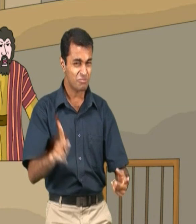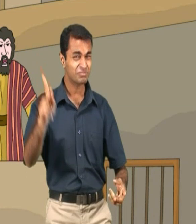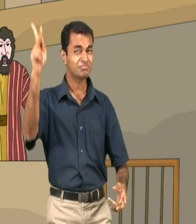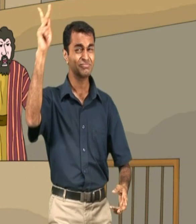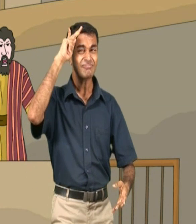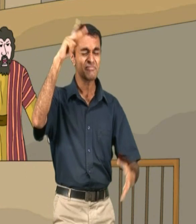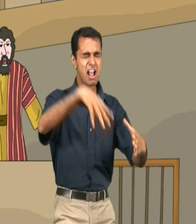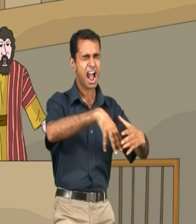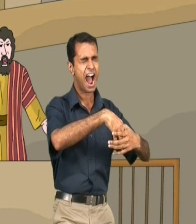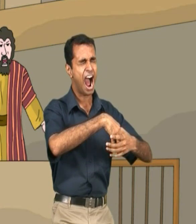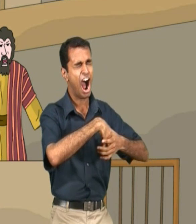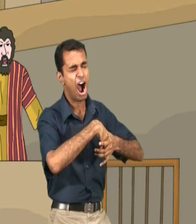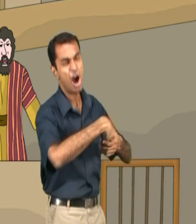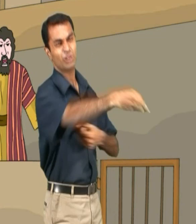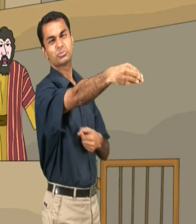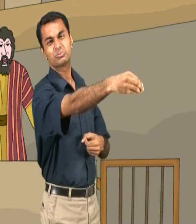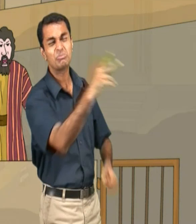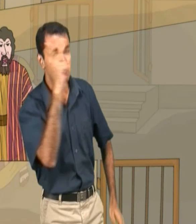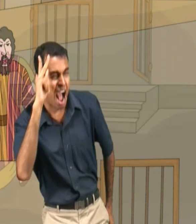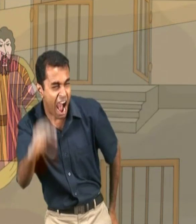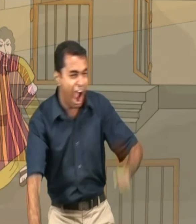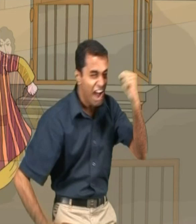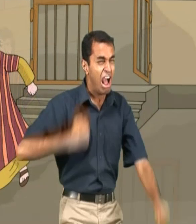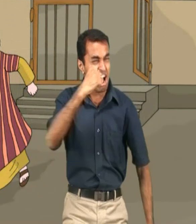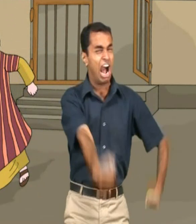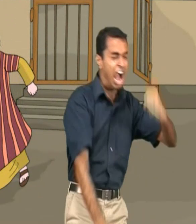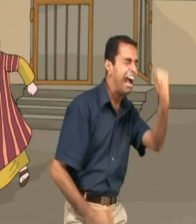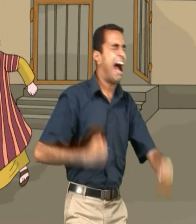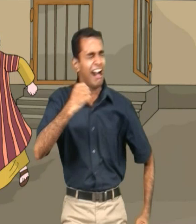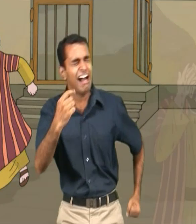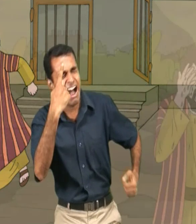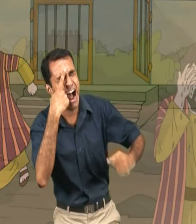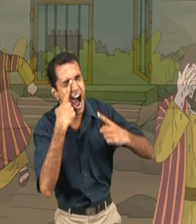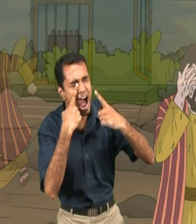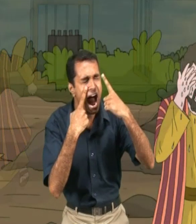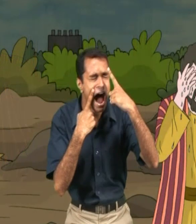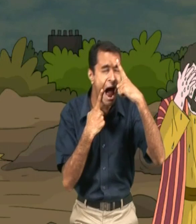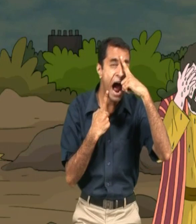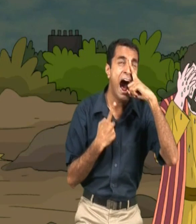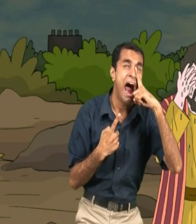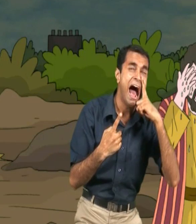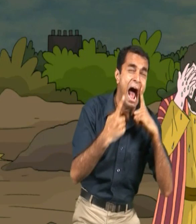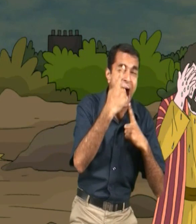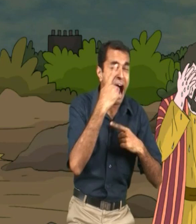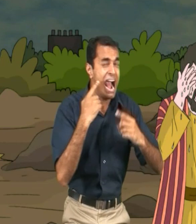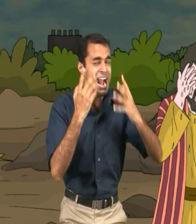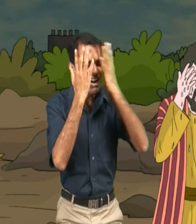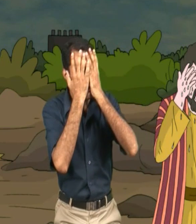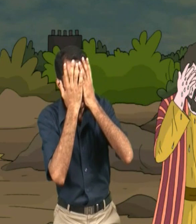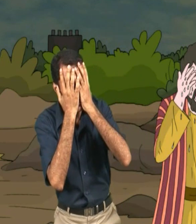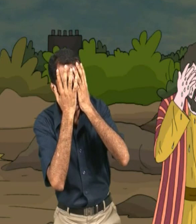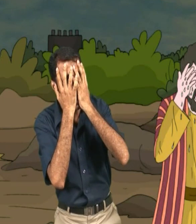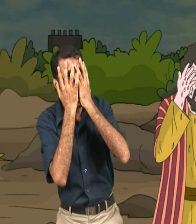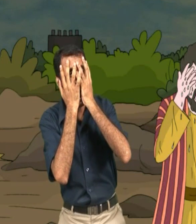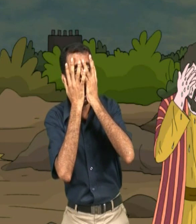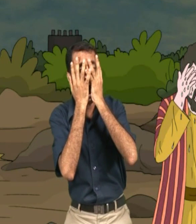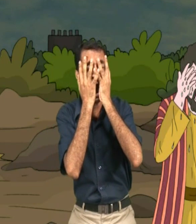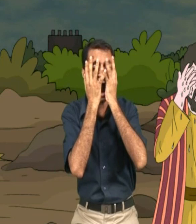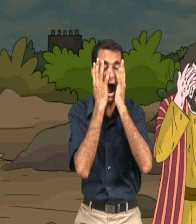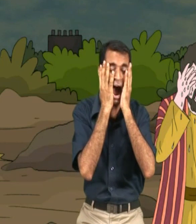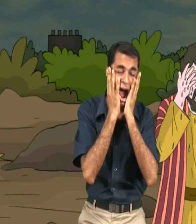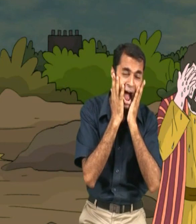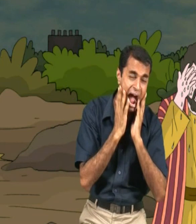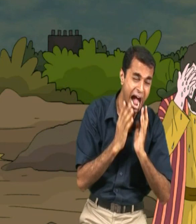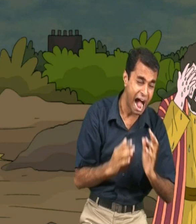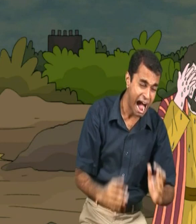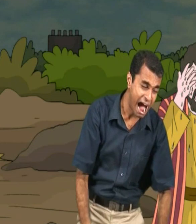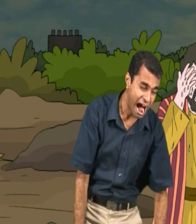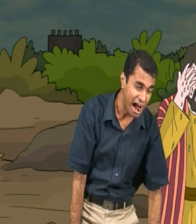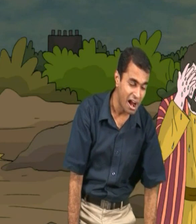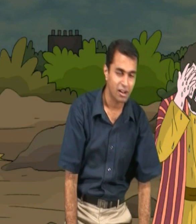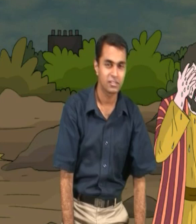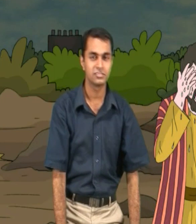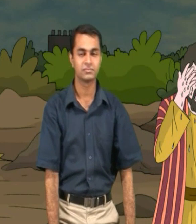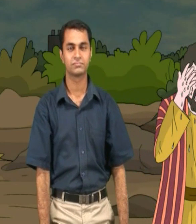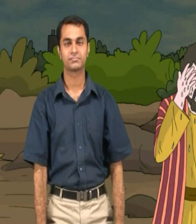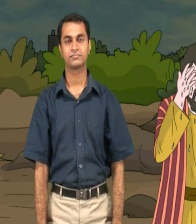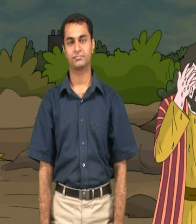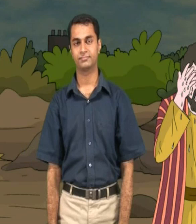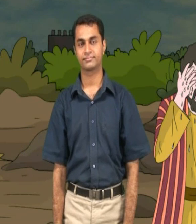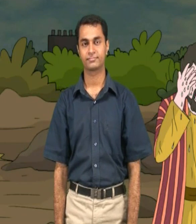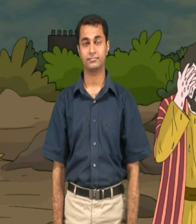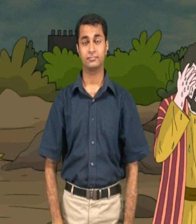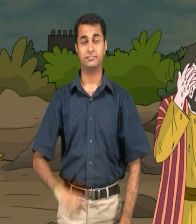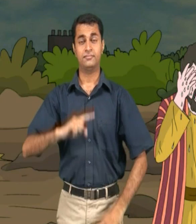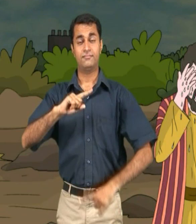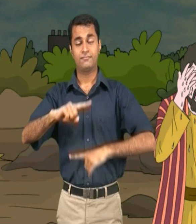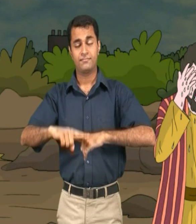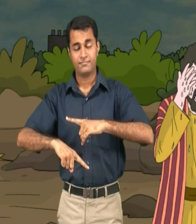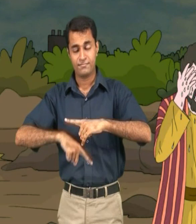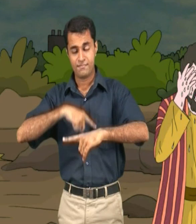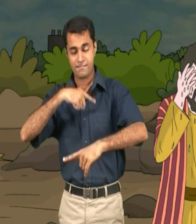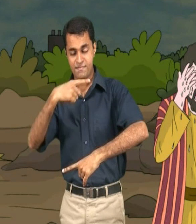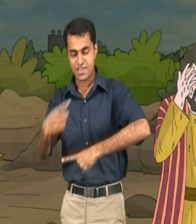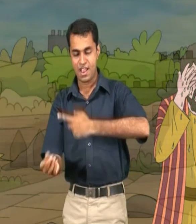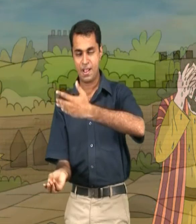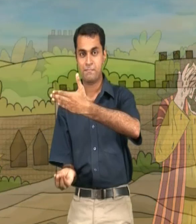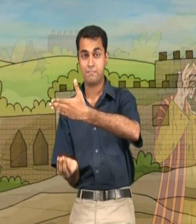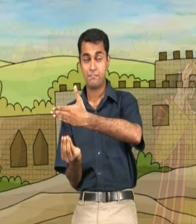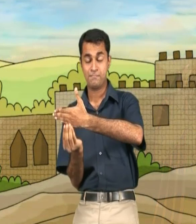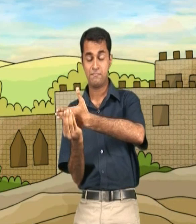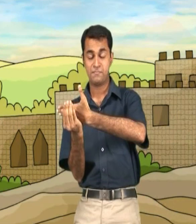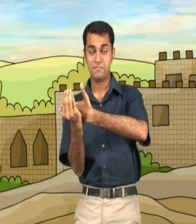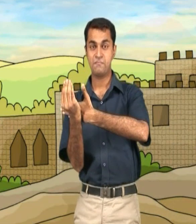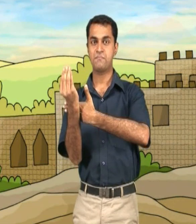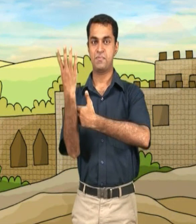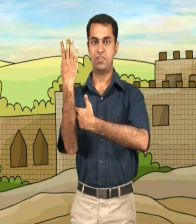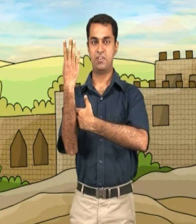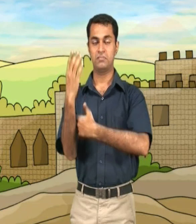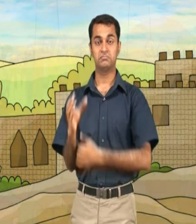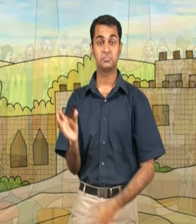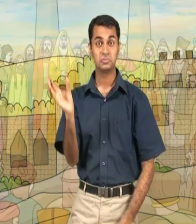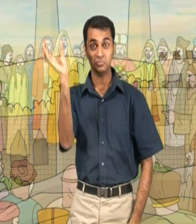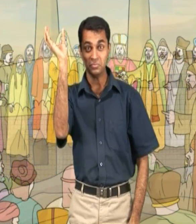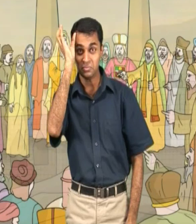And he went outside and wept bitterly.